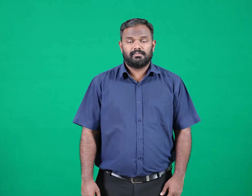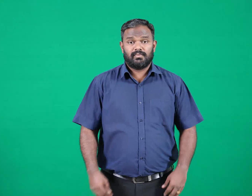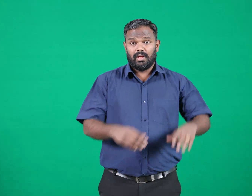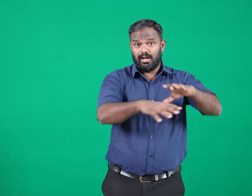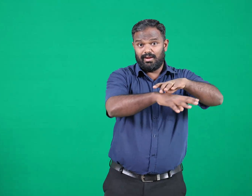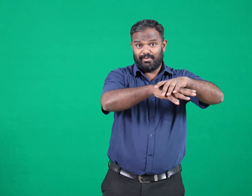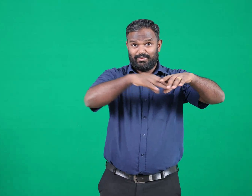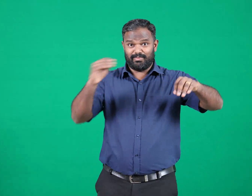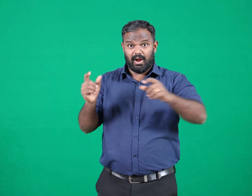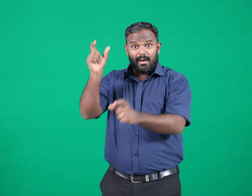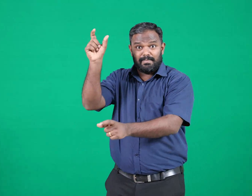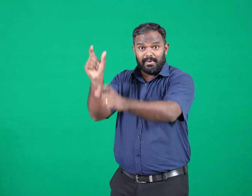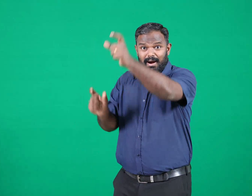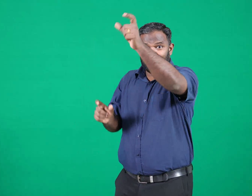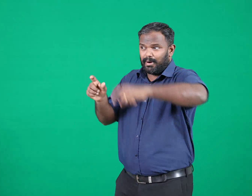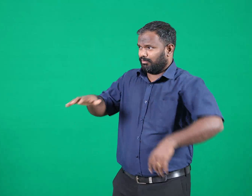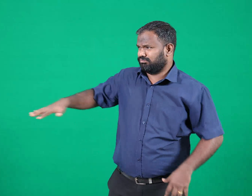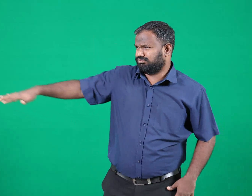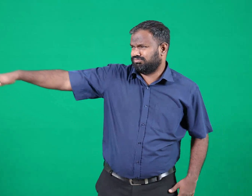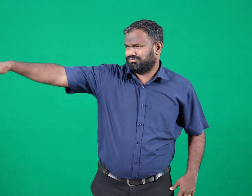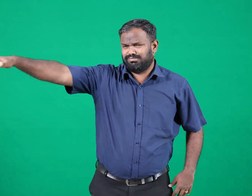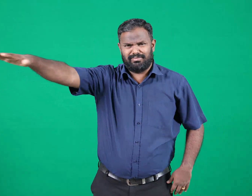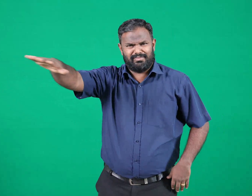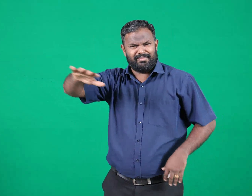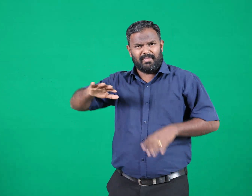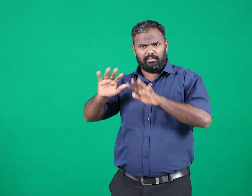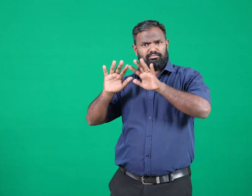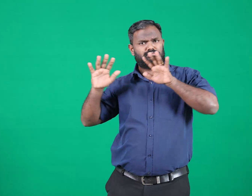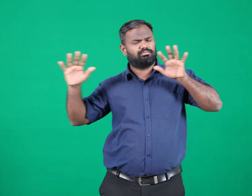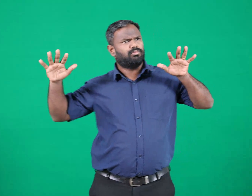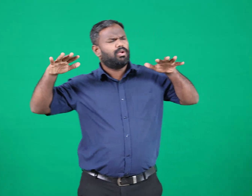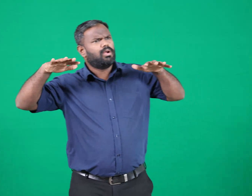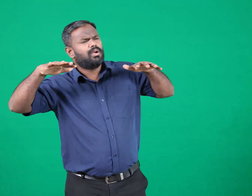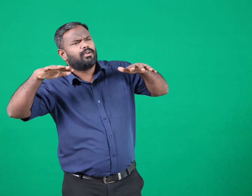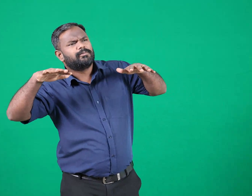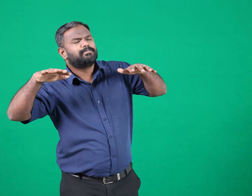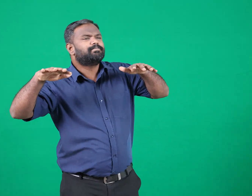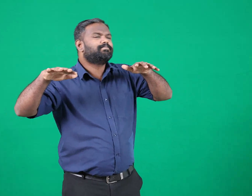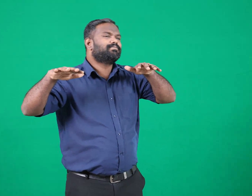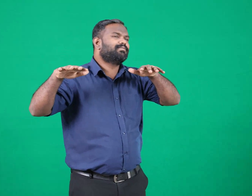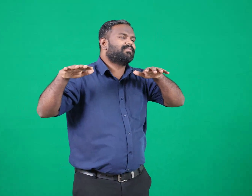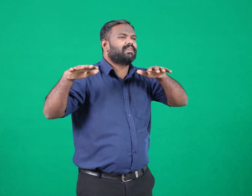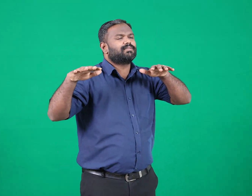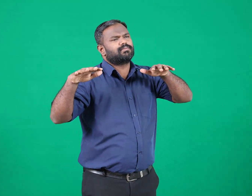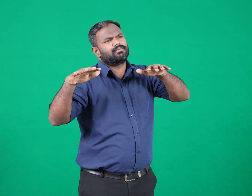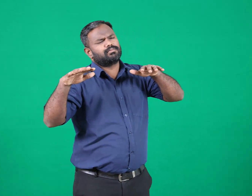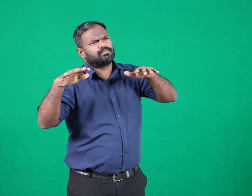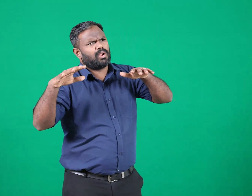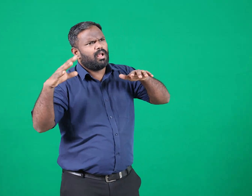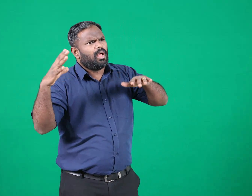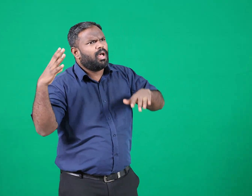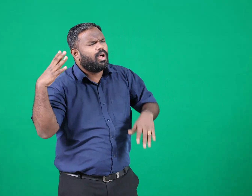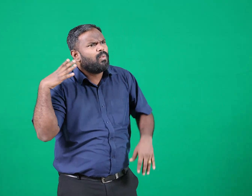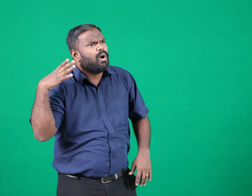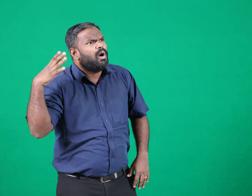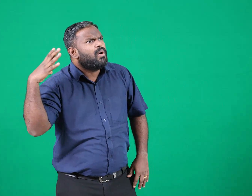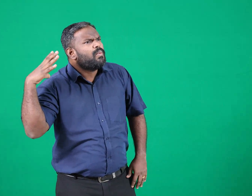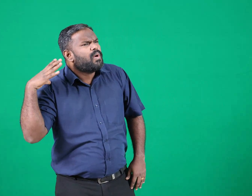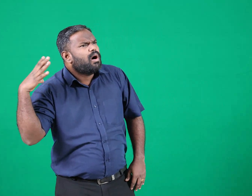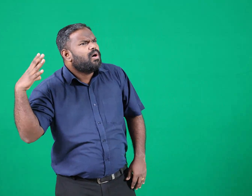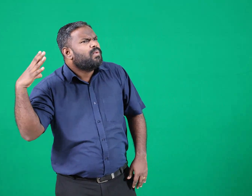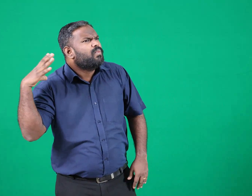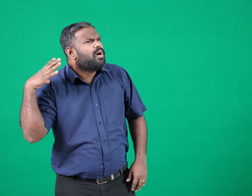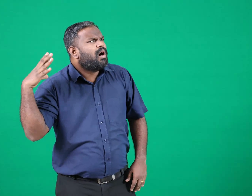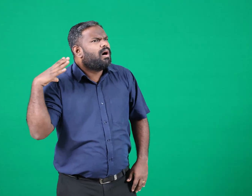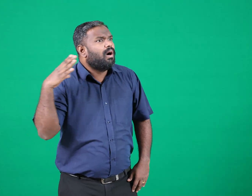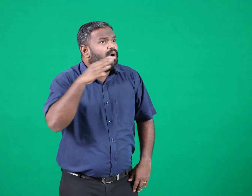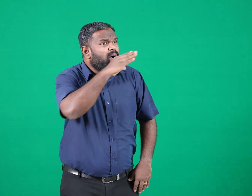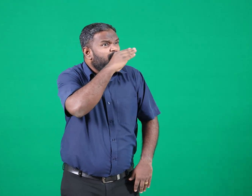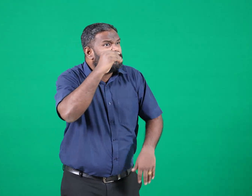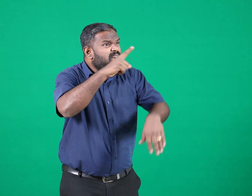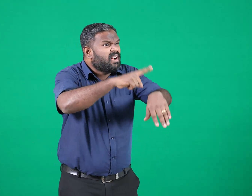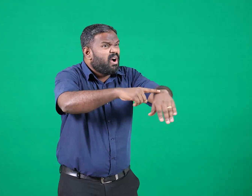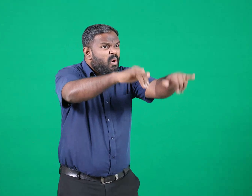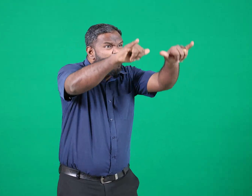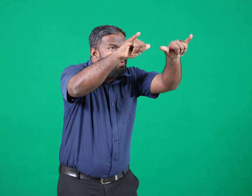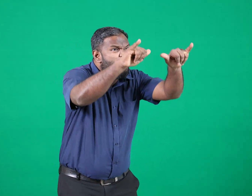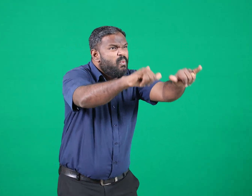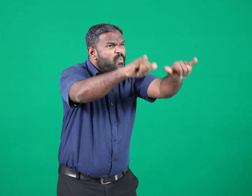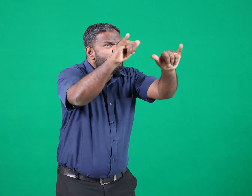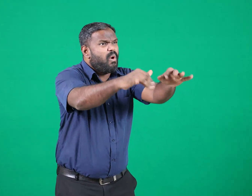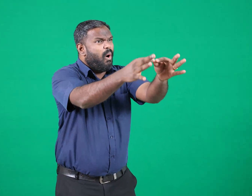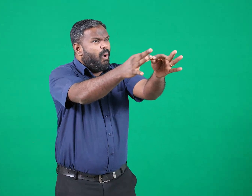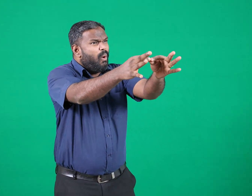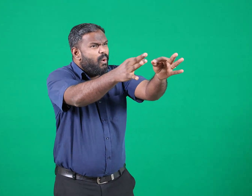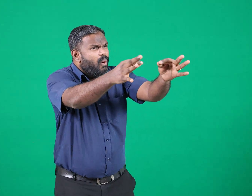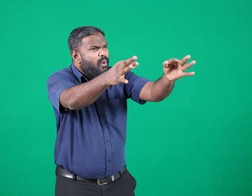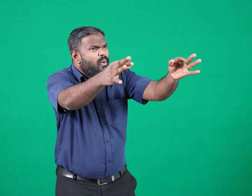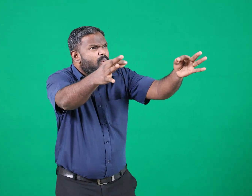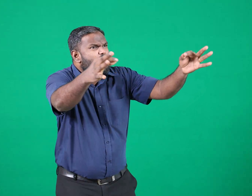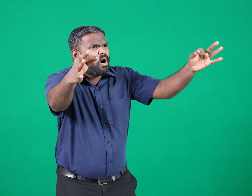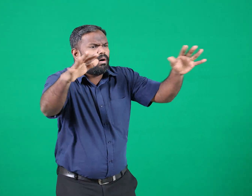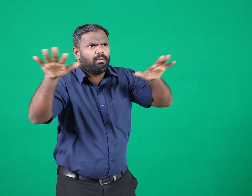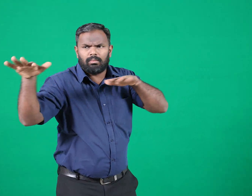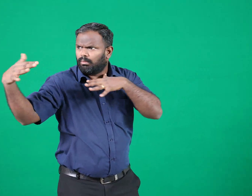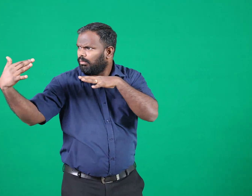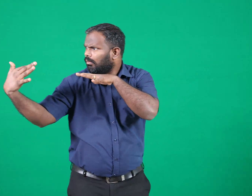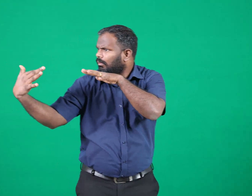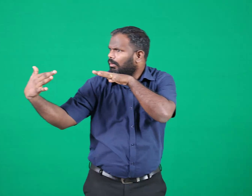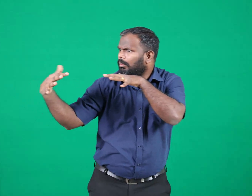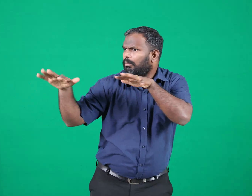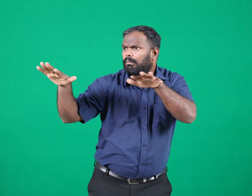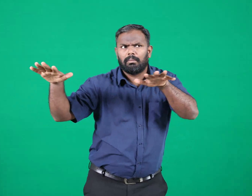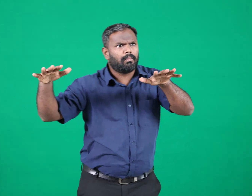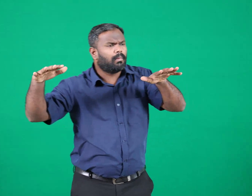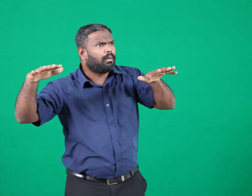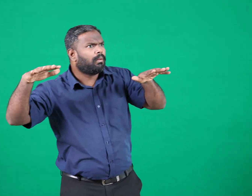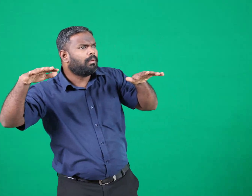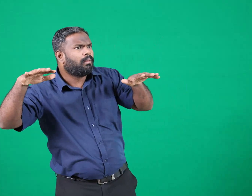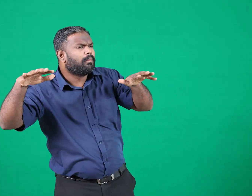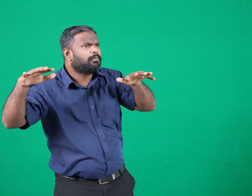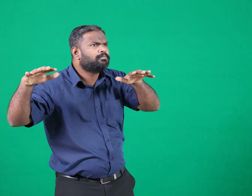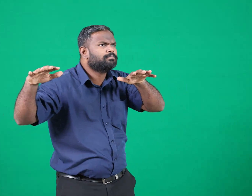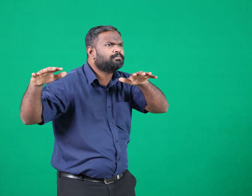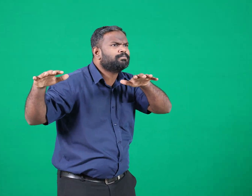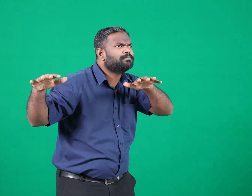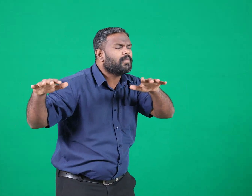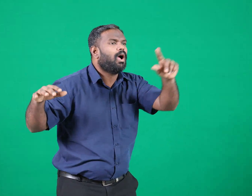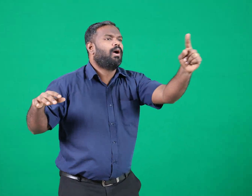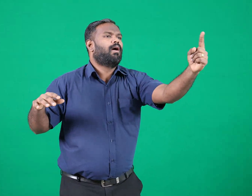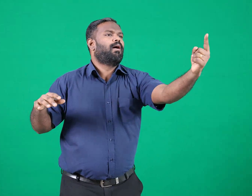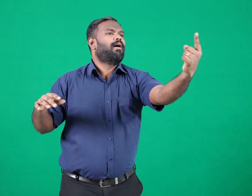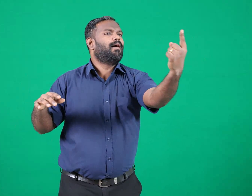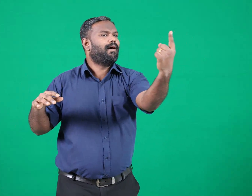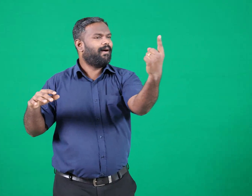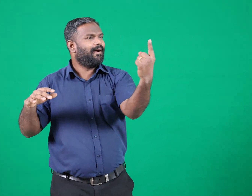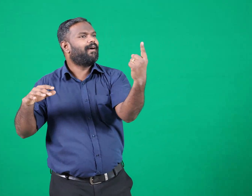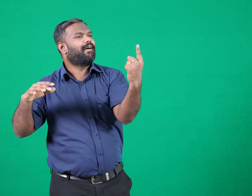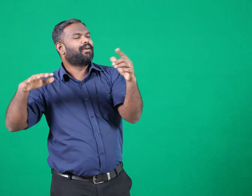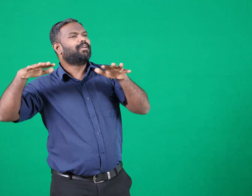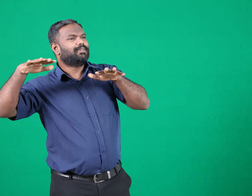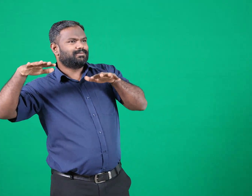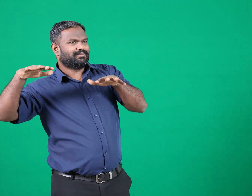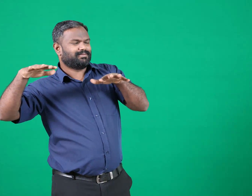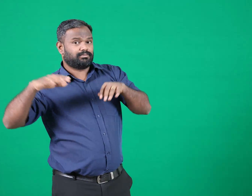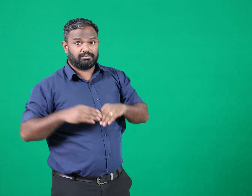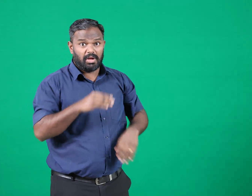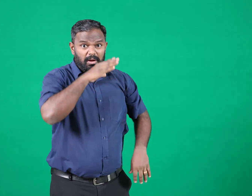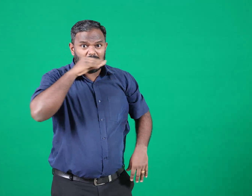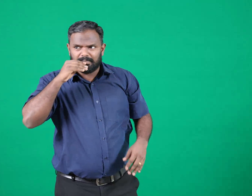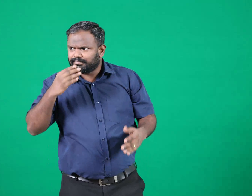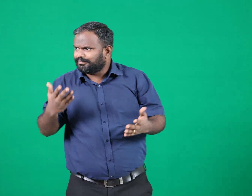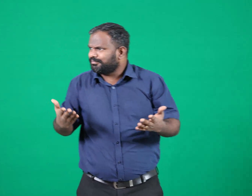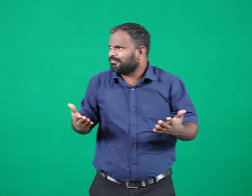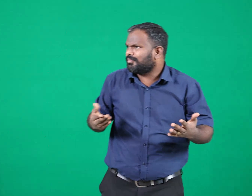Meanwhile, the people were waiting for Zechariah and wondering why he took so long in the temple.